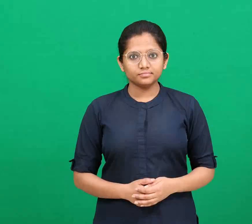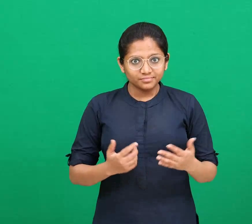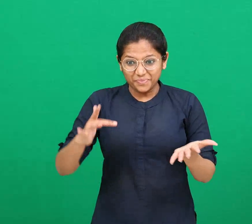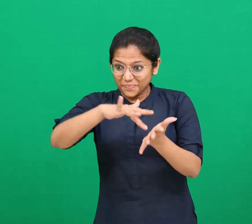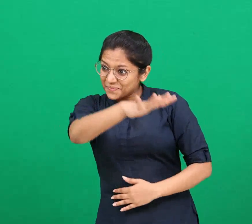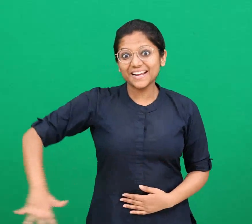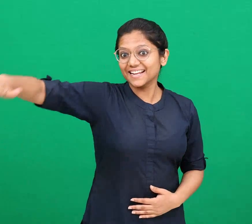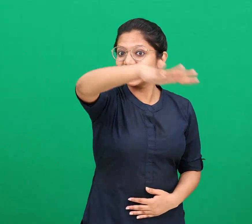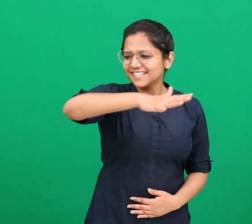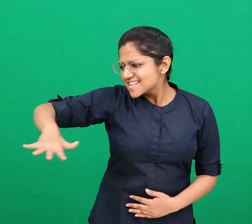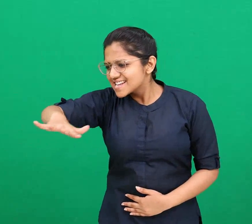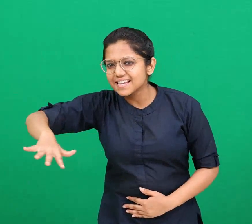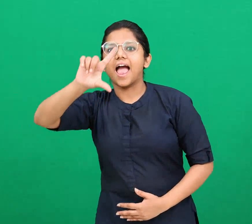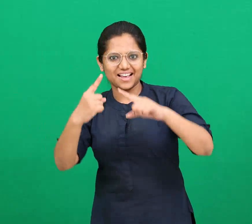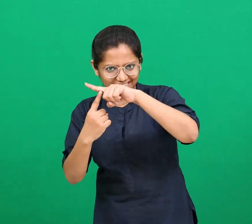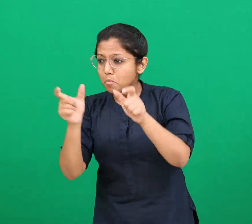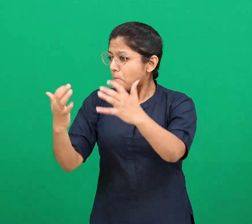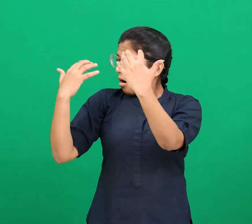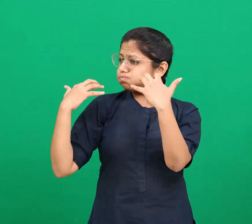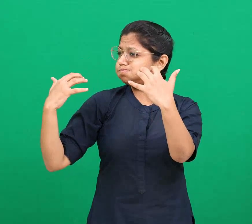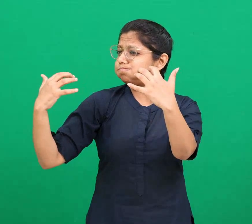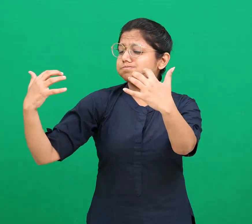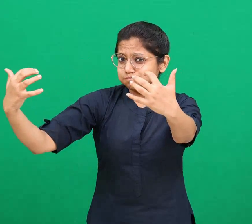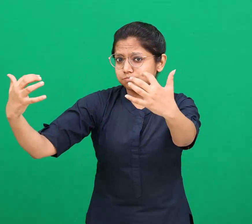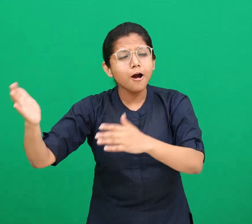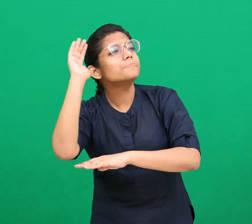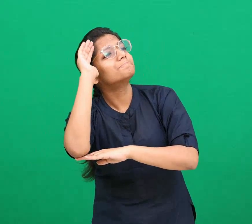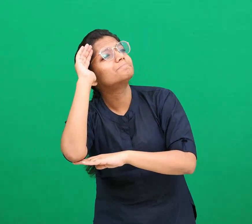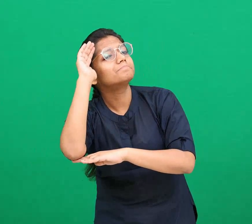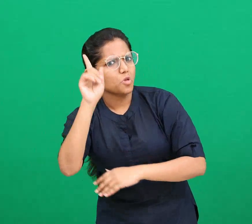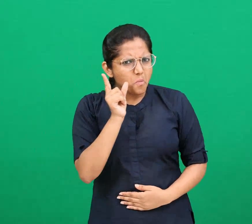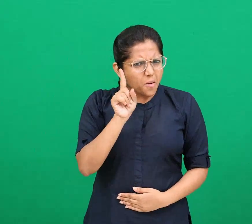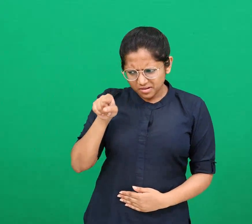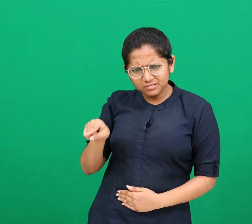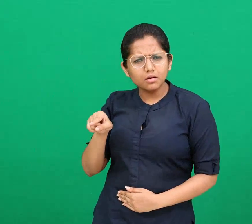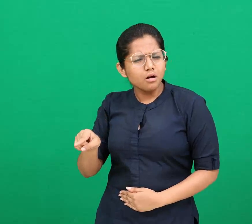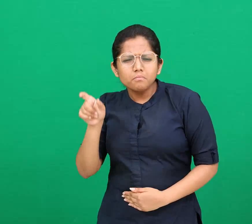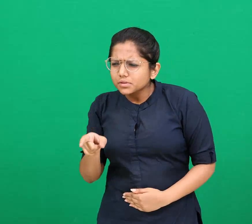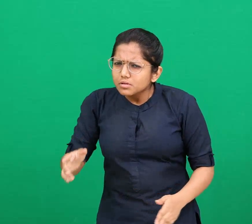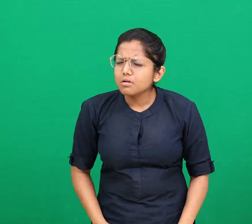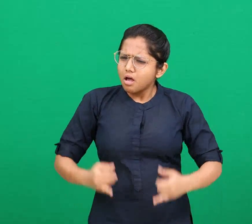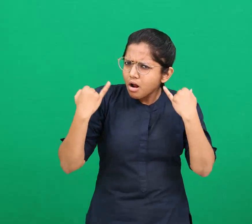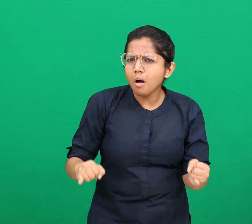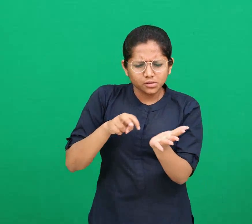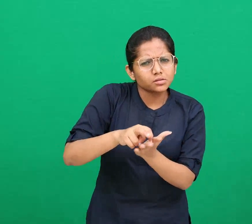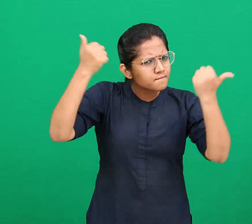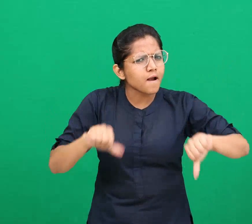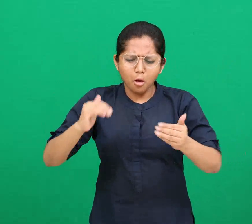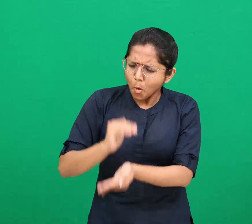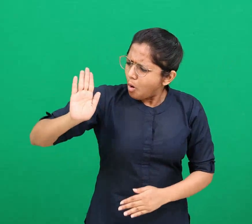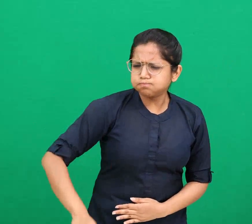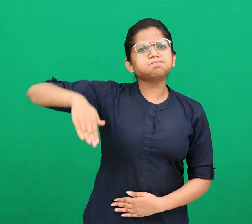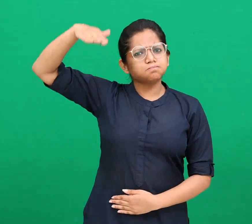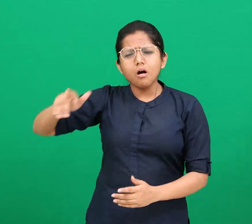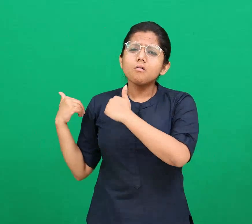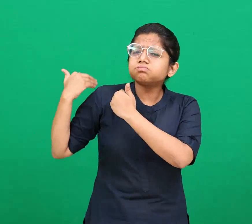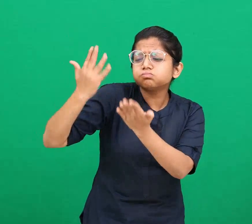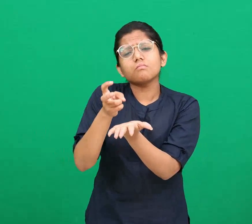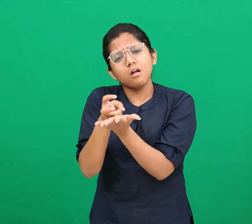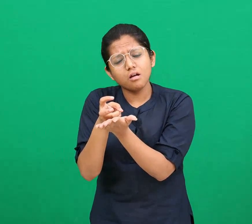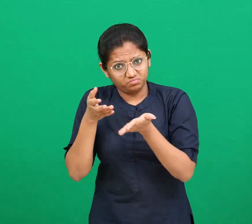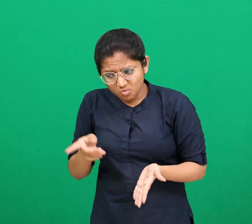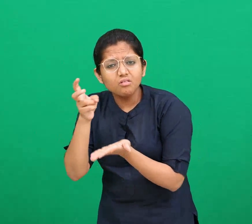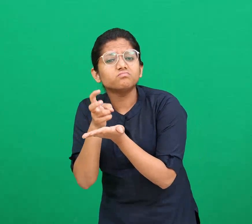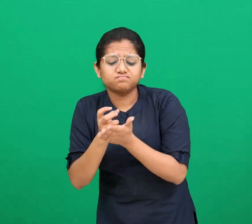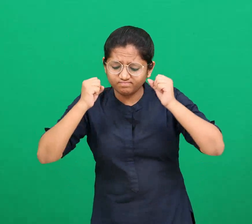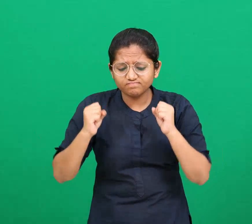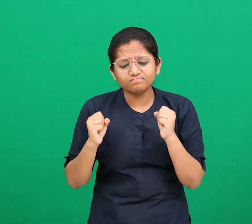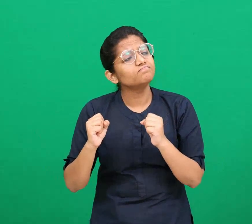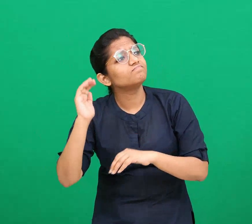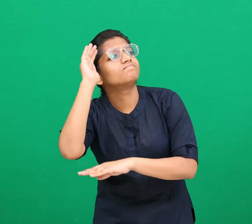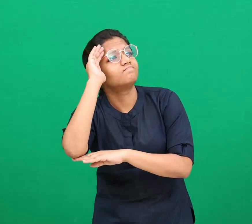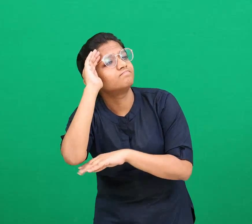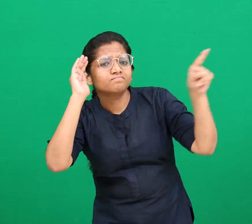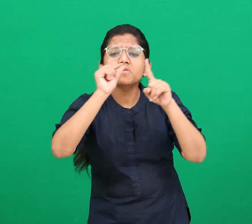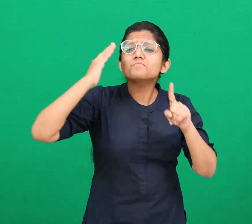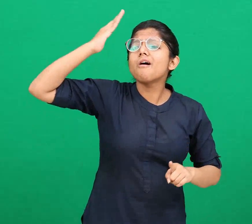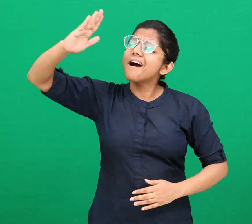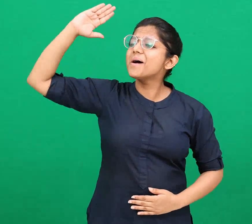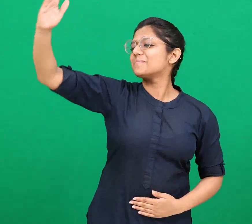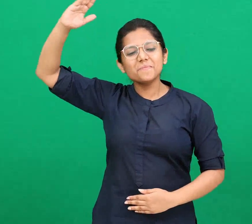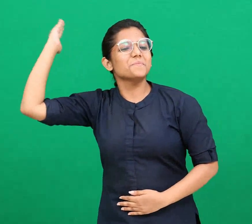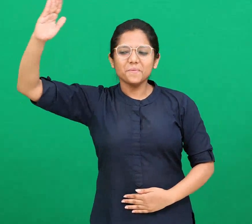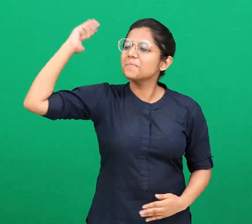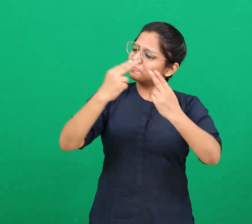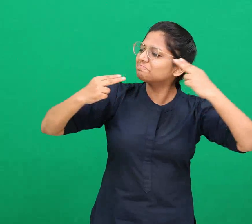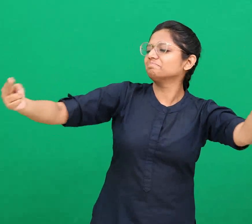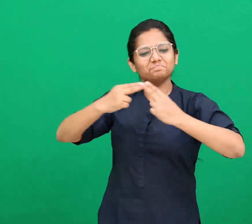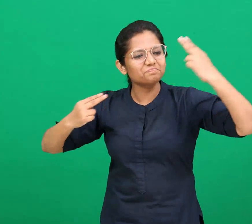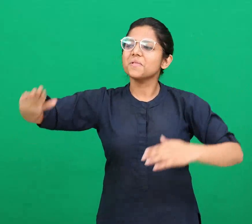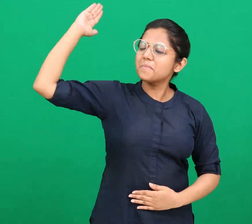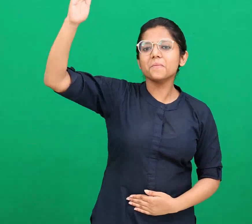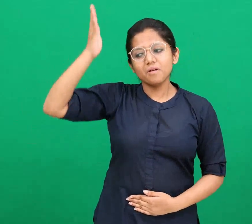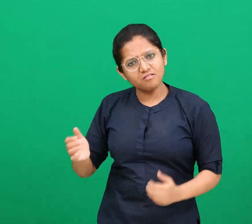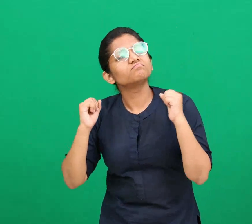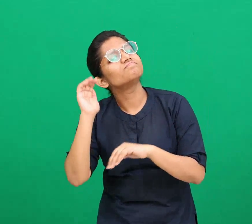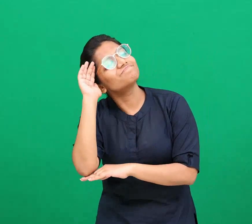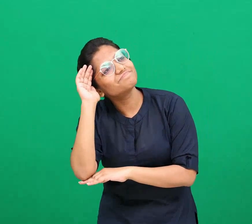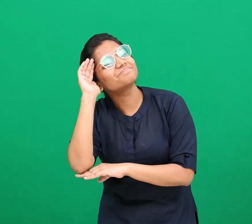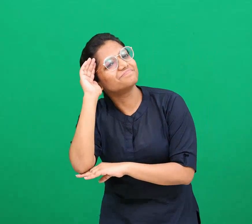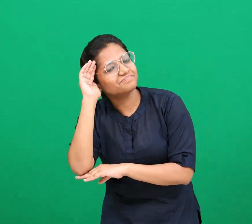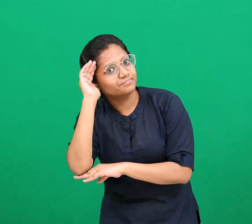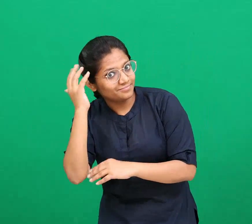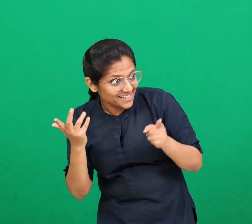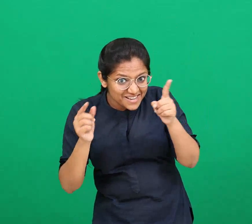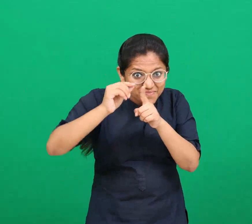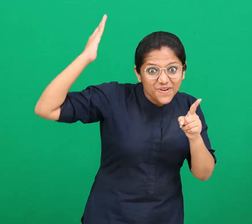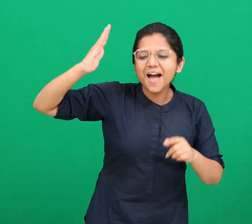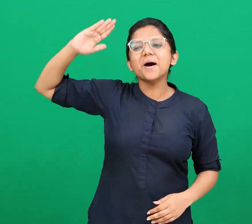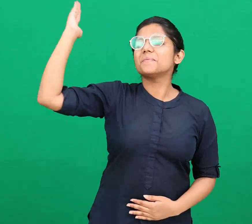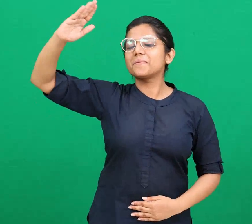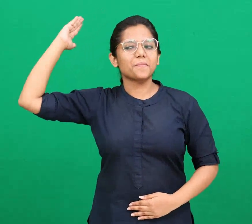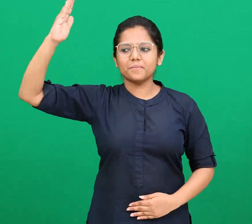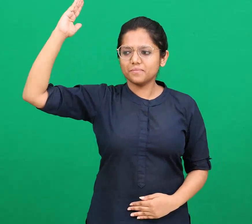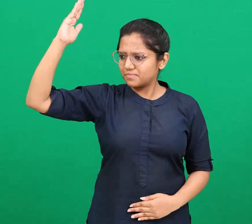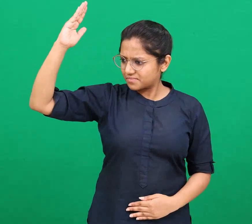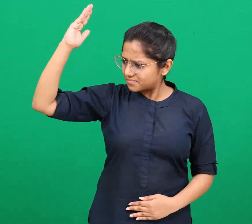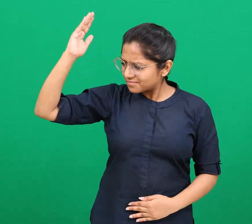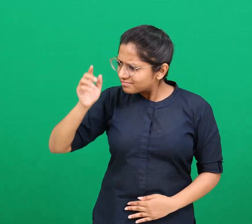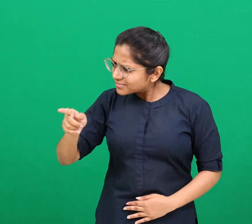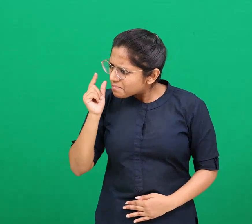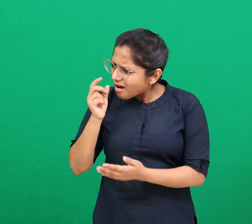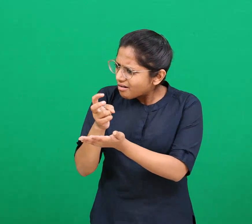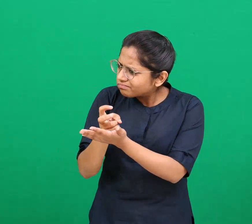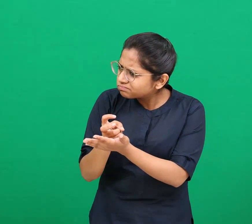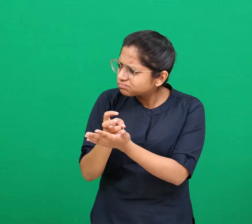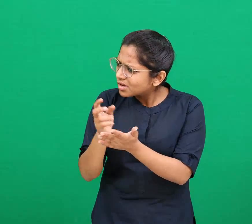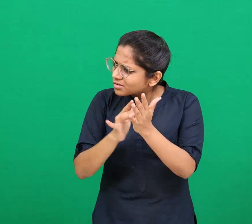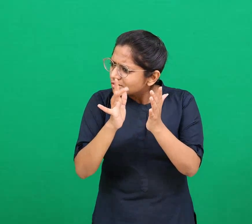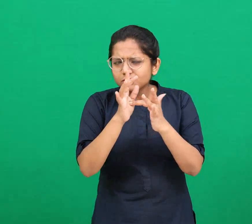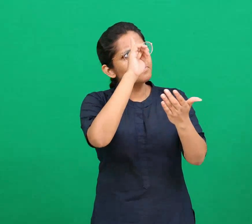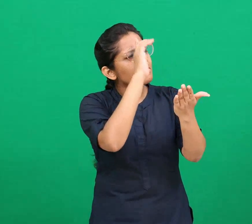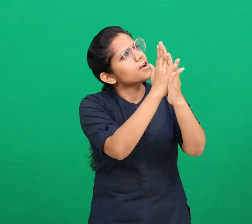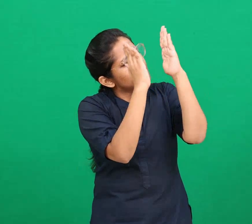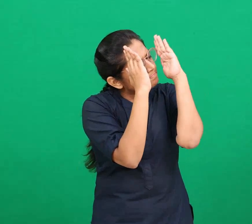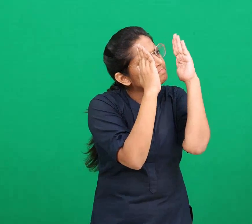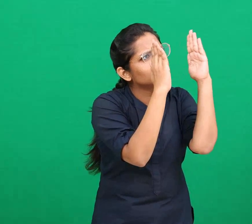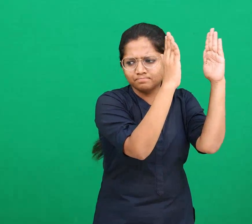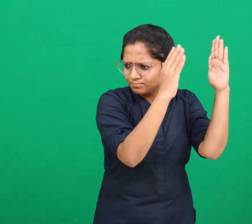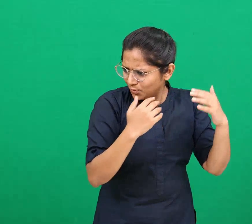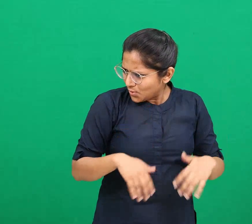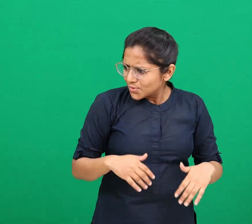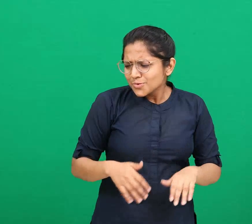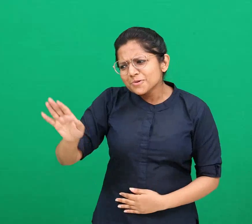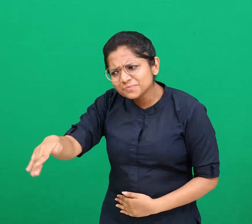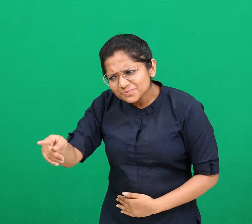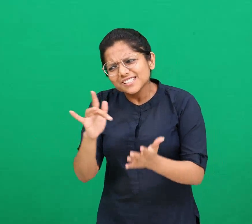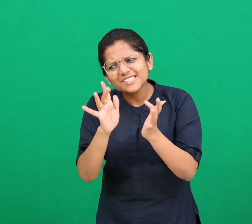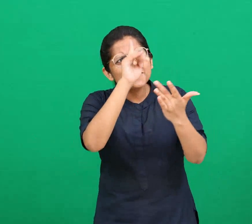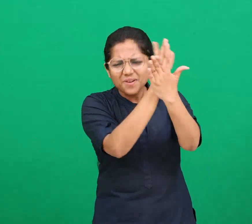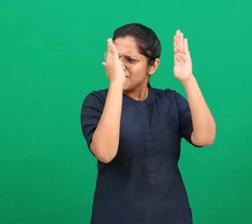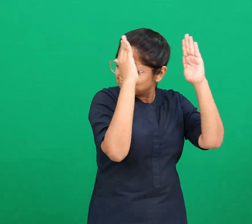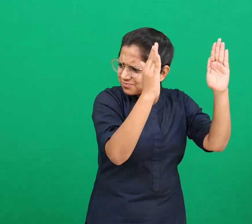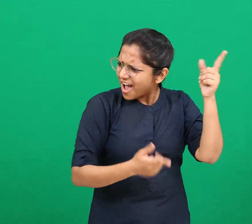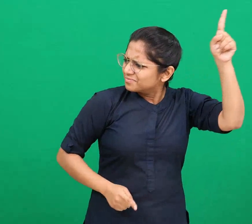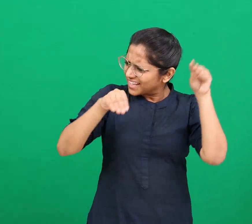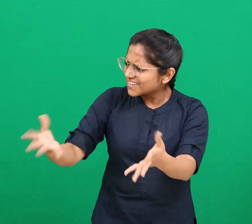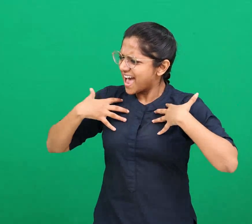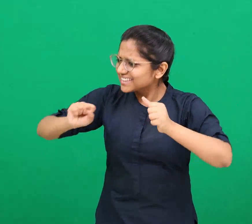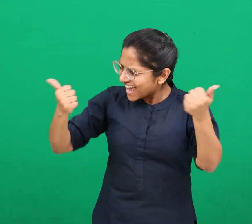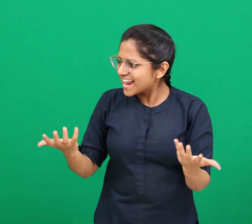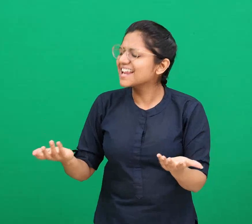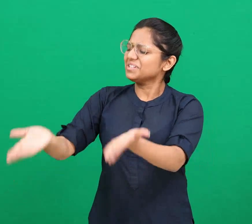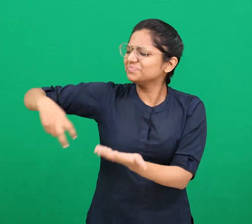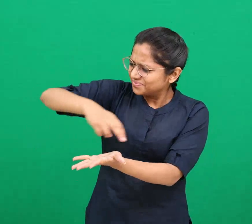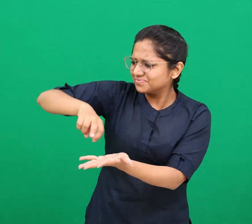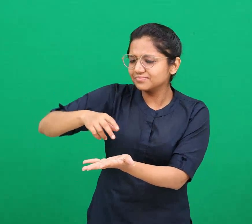In Lystra there sat a man crippled in his feet, who was lame from birth and had never walked. This man was listening to the words of Paul, who looked intently at him and saw that he had faith to be healed.